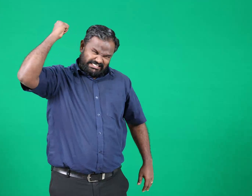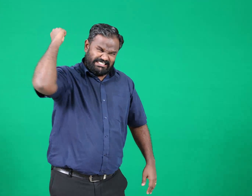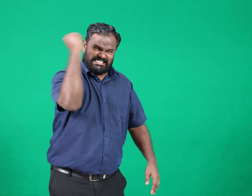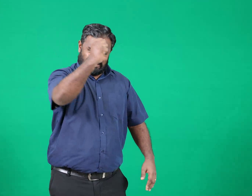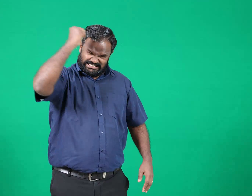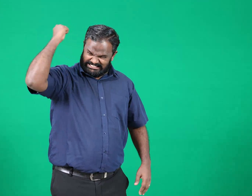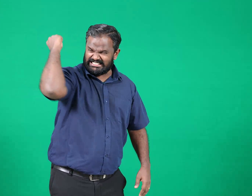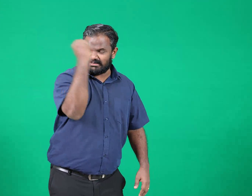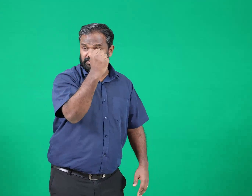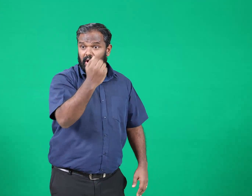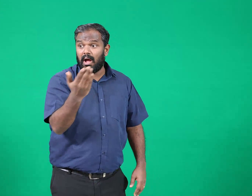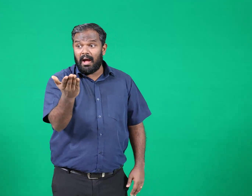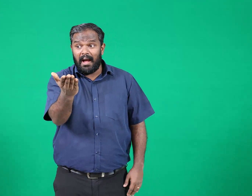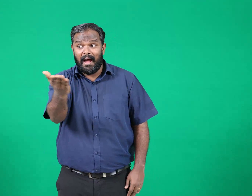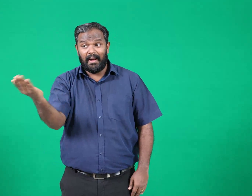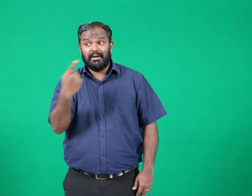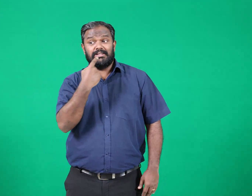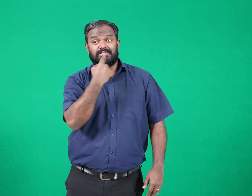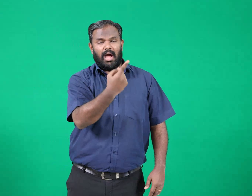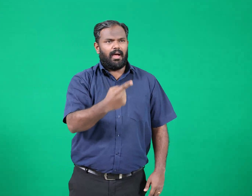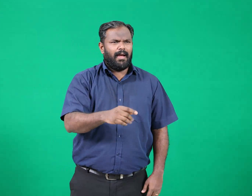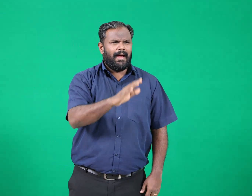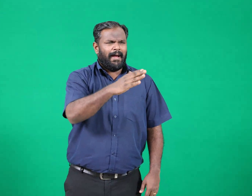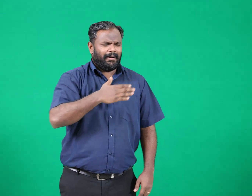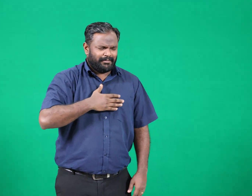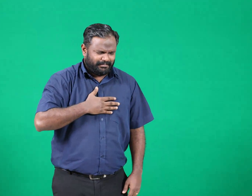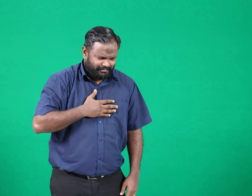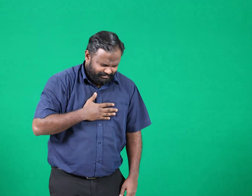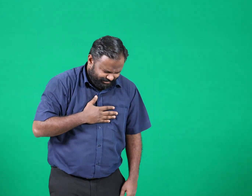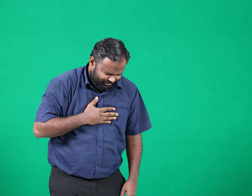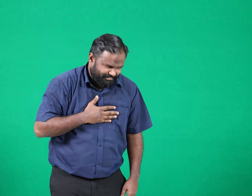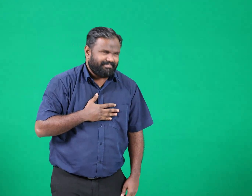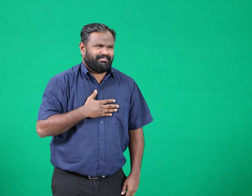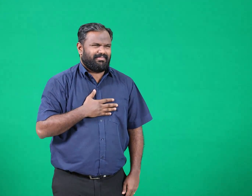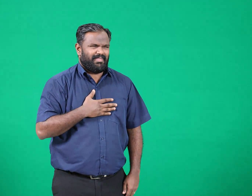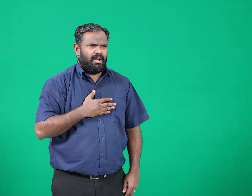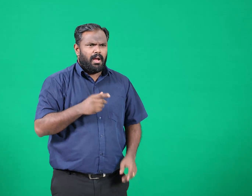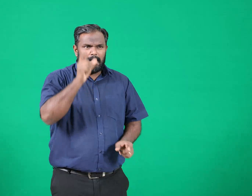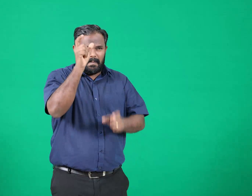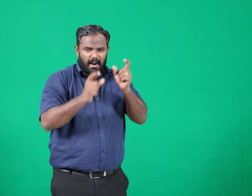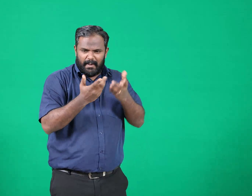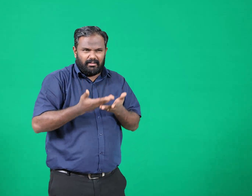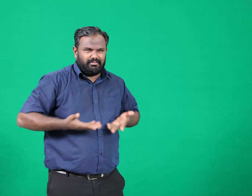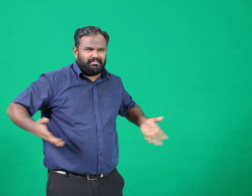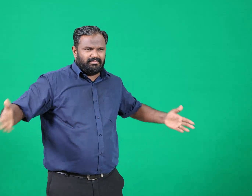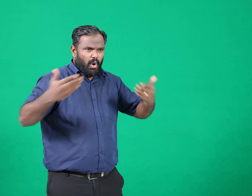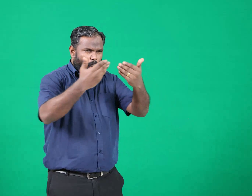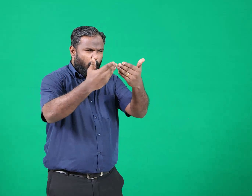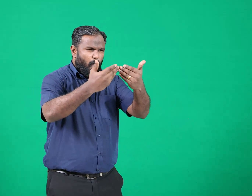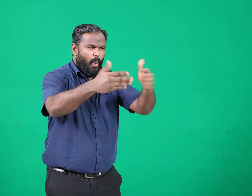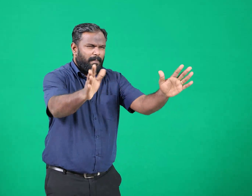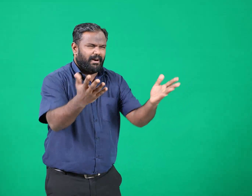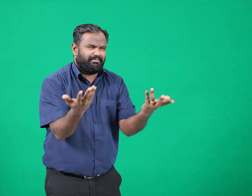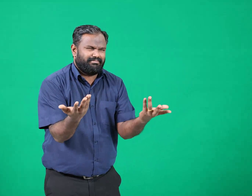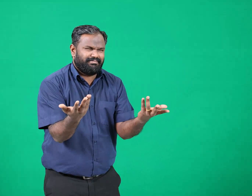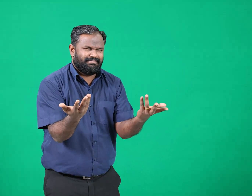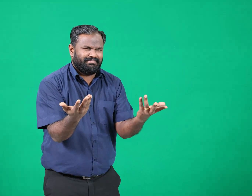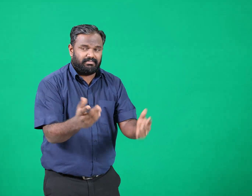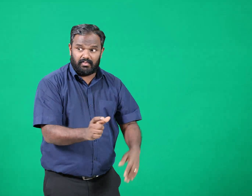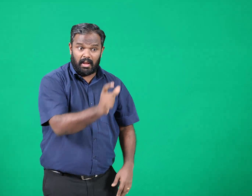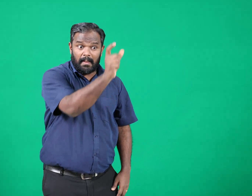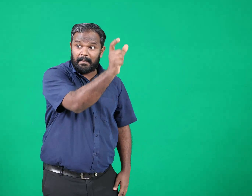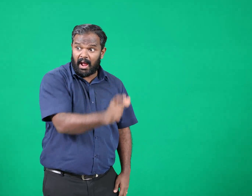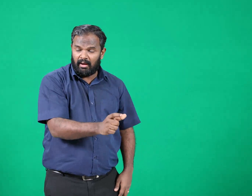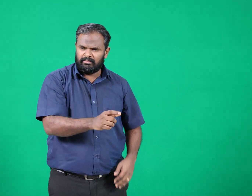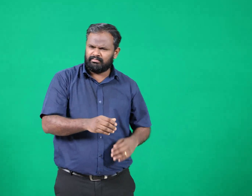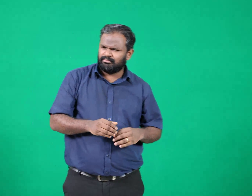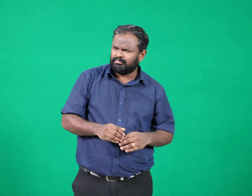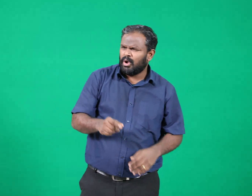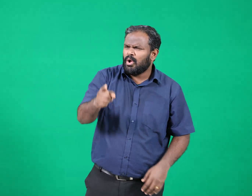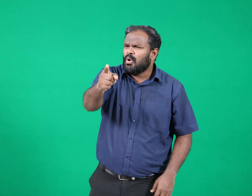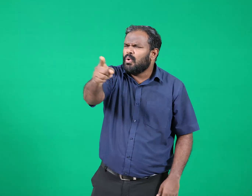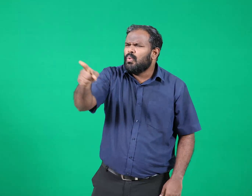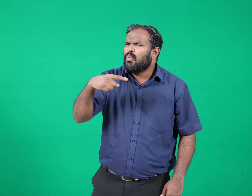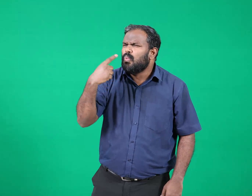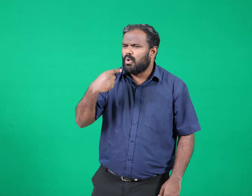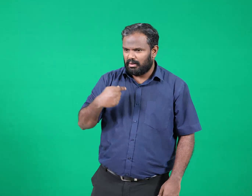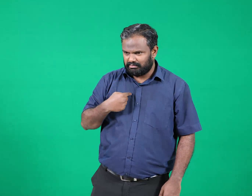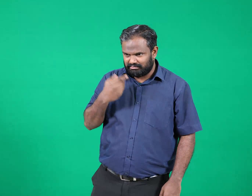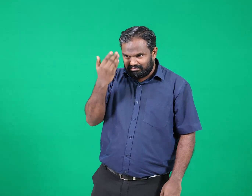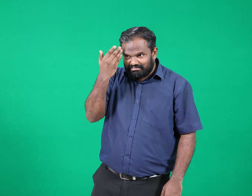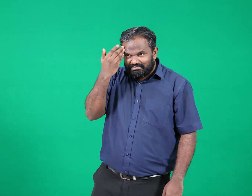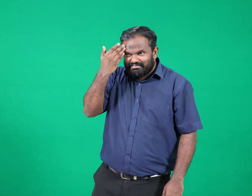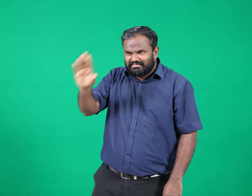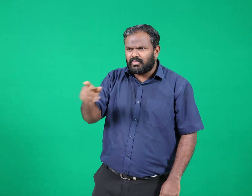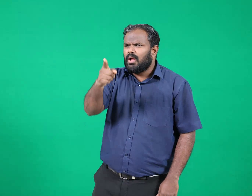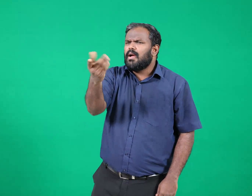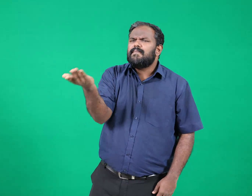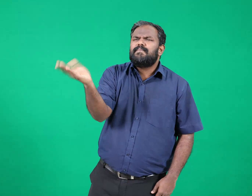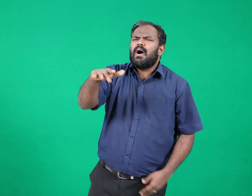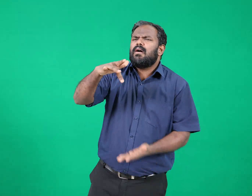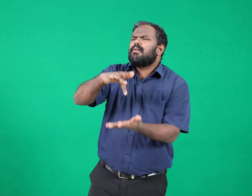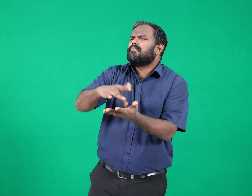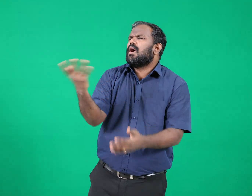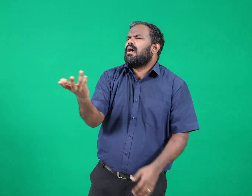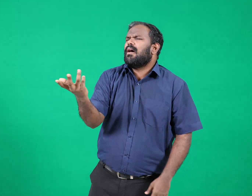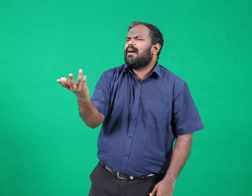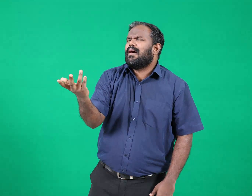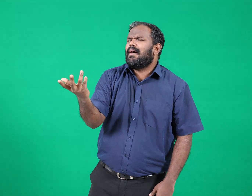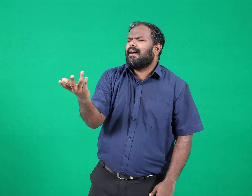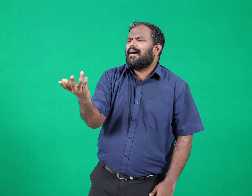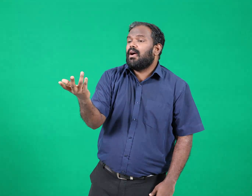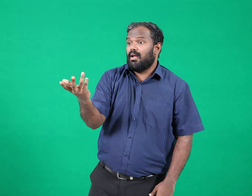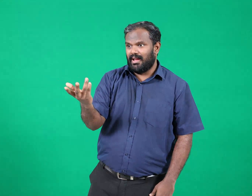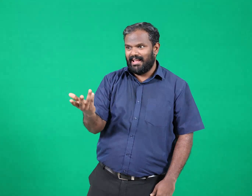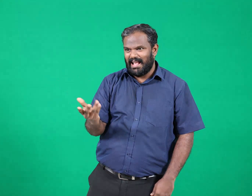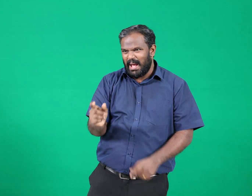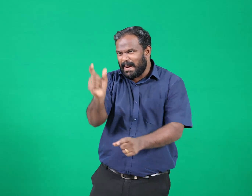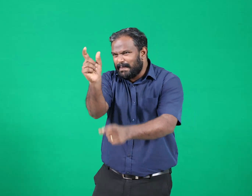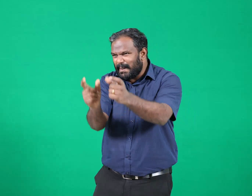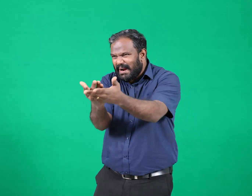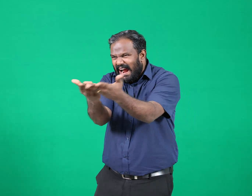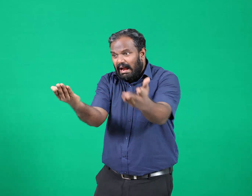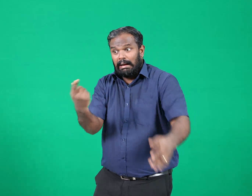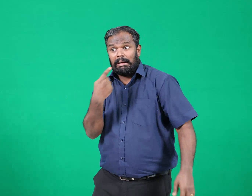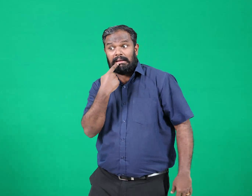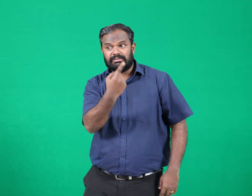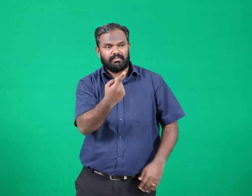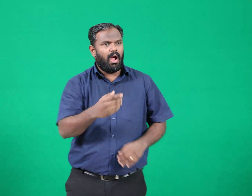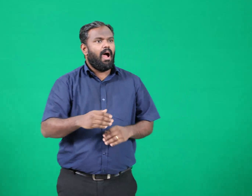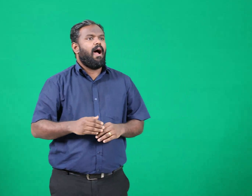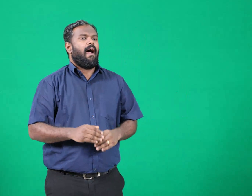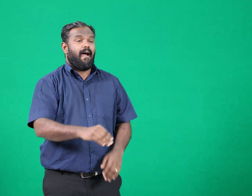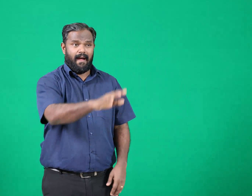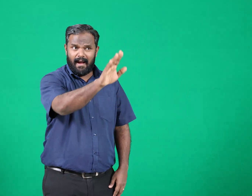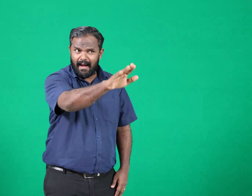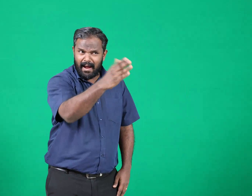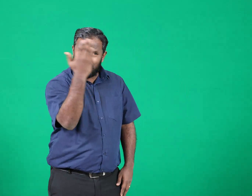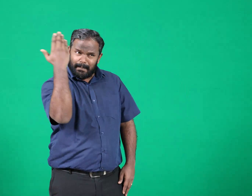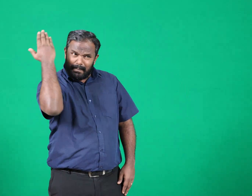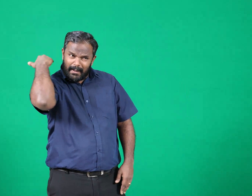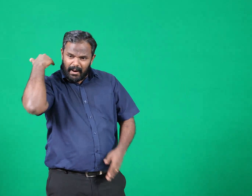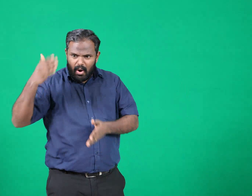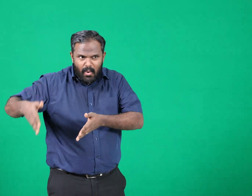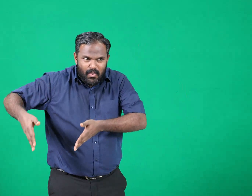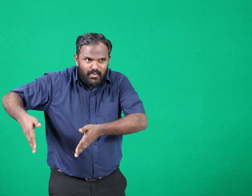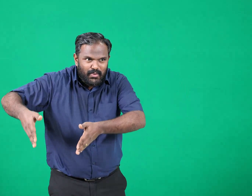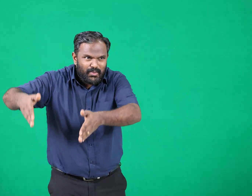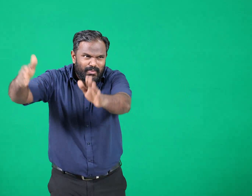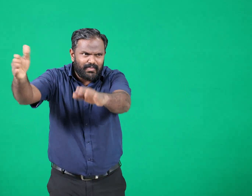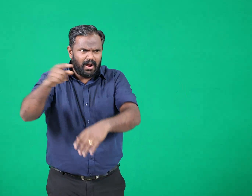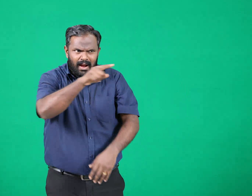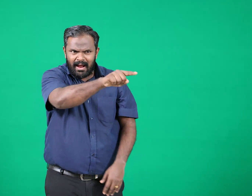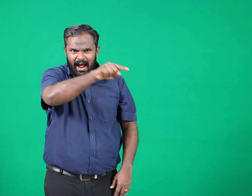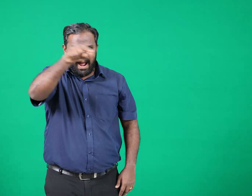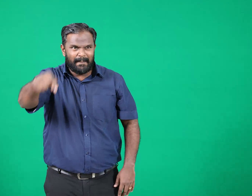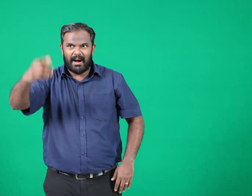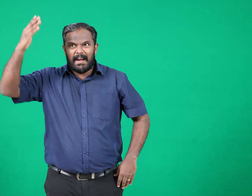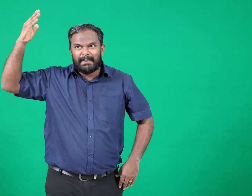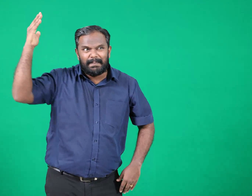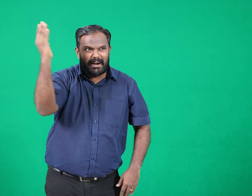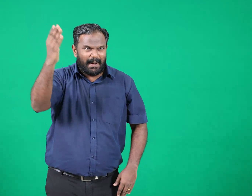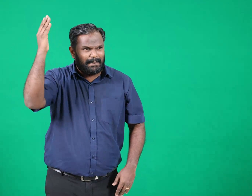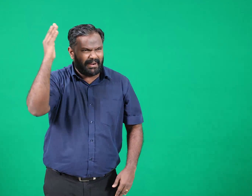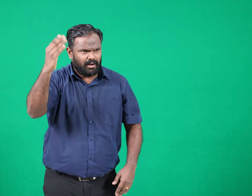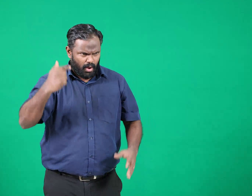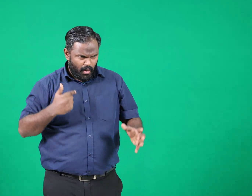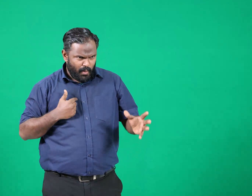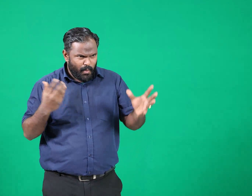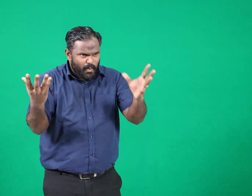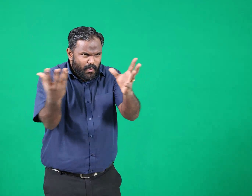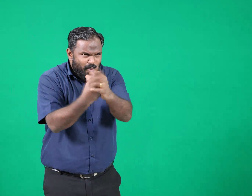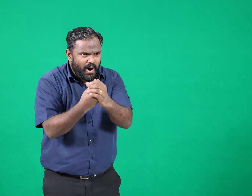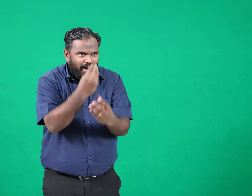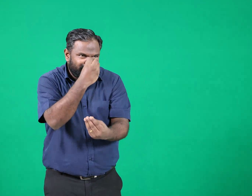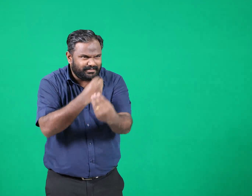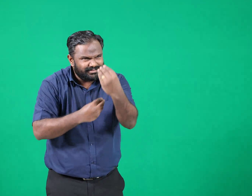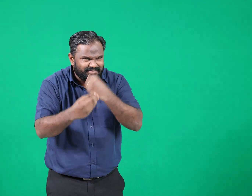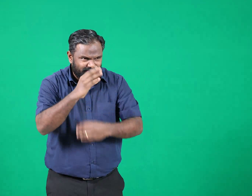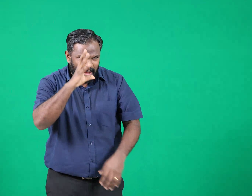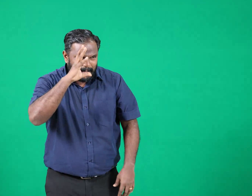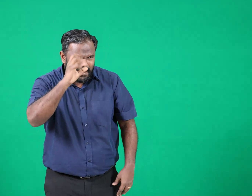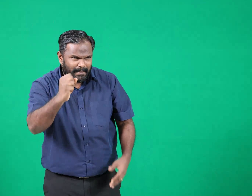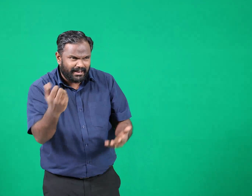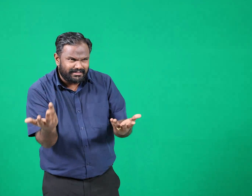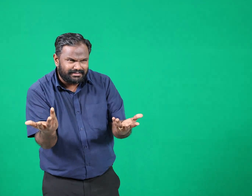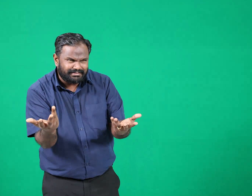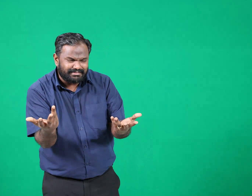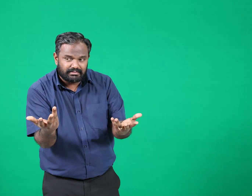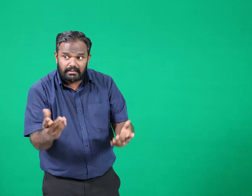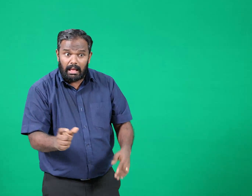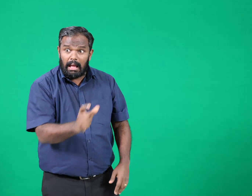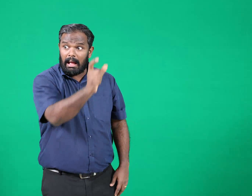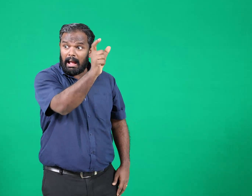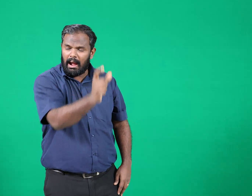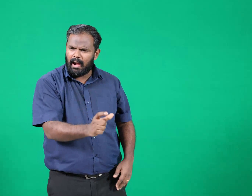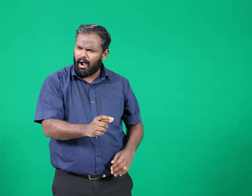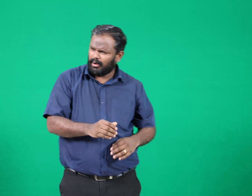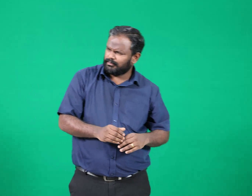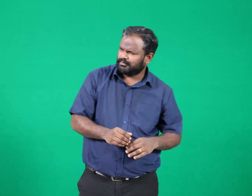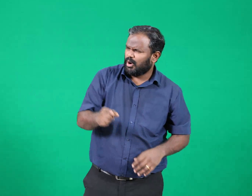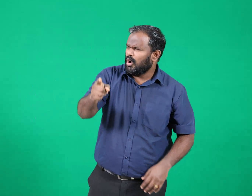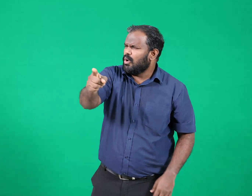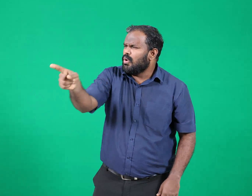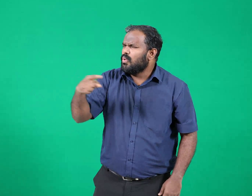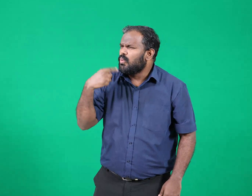But he will reply, ' I do not know where you are from.' Then you will say, ' We ate and drank with you, and you taught in our streets.'